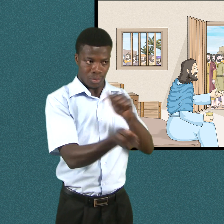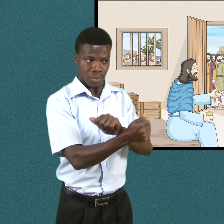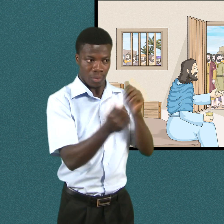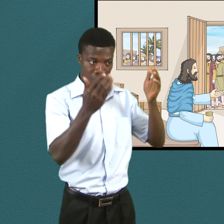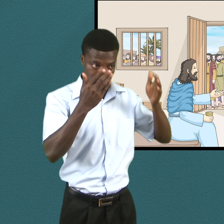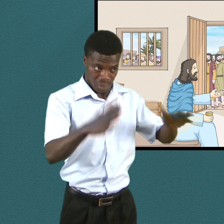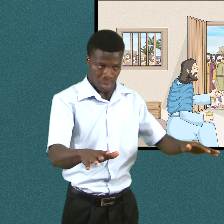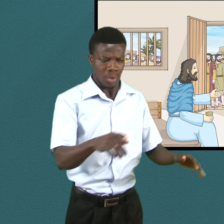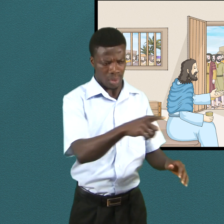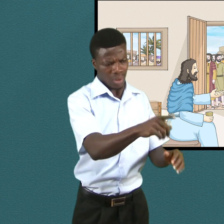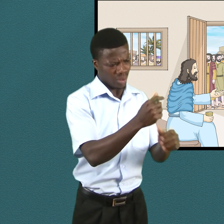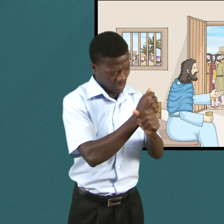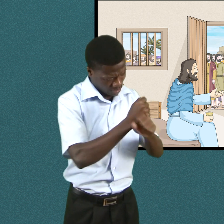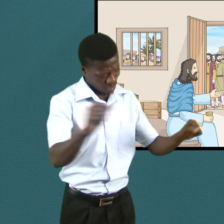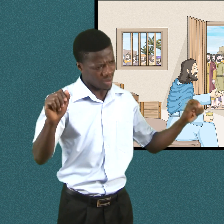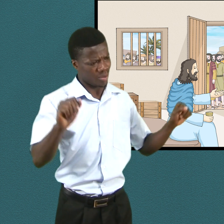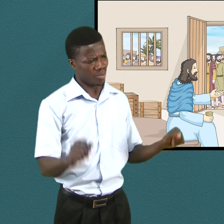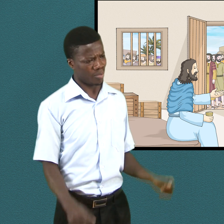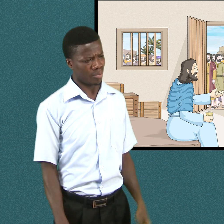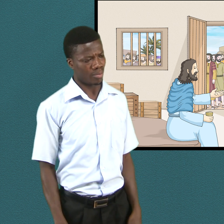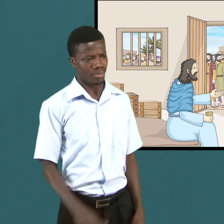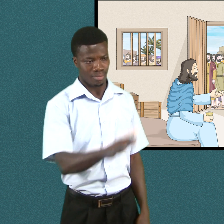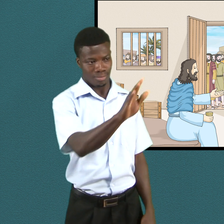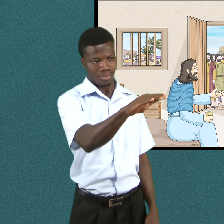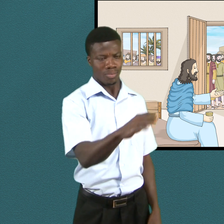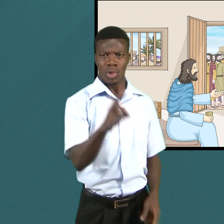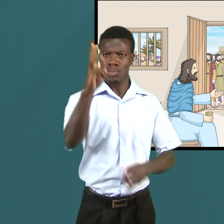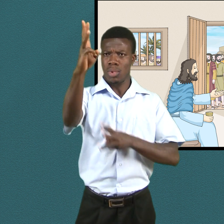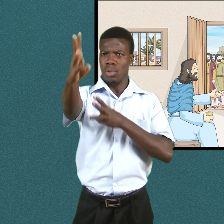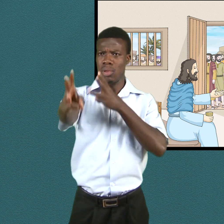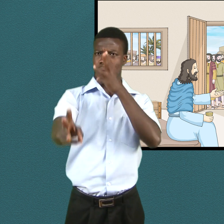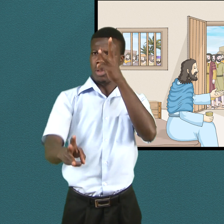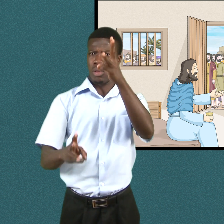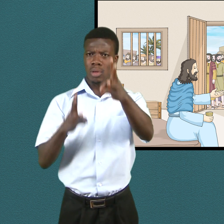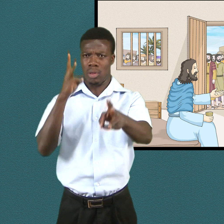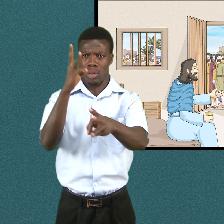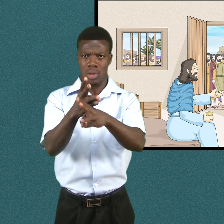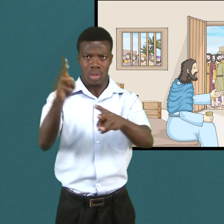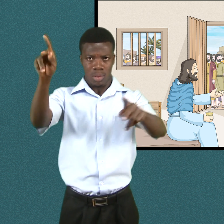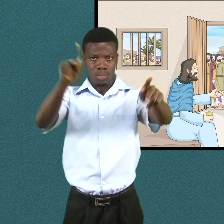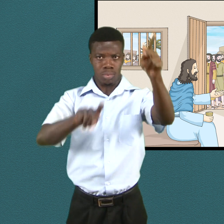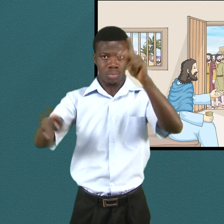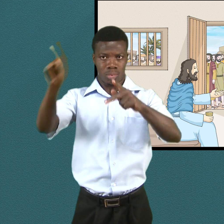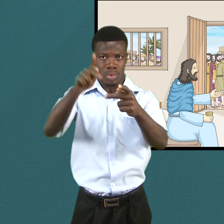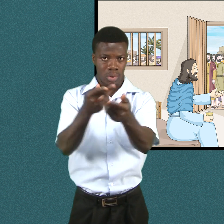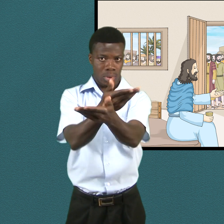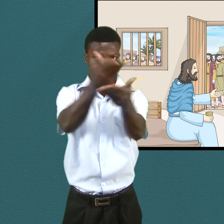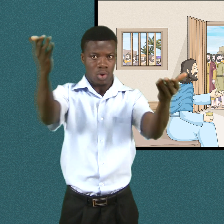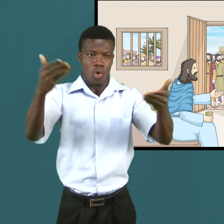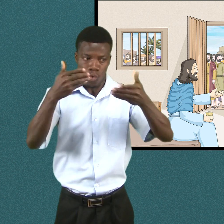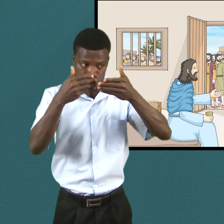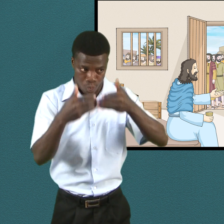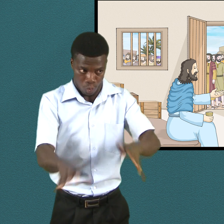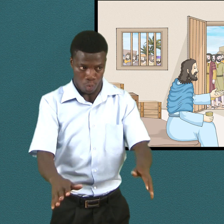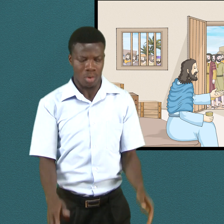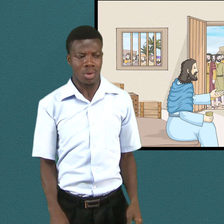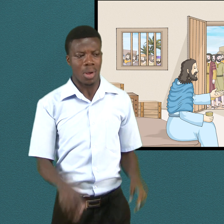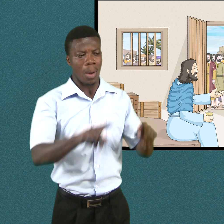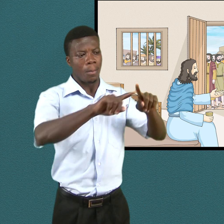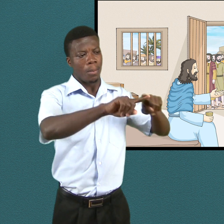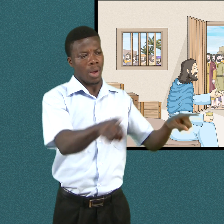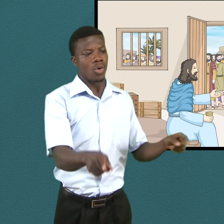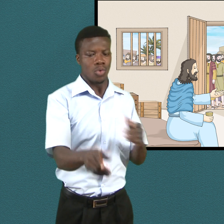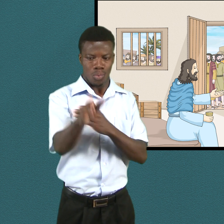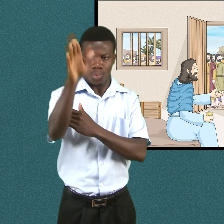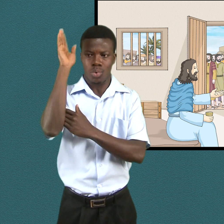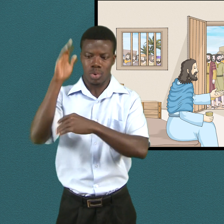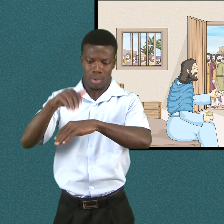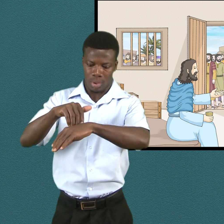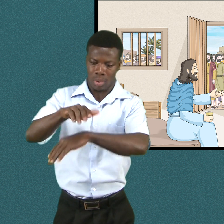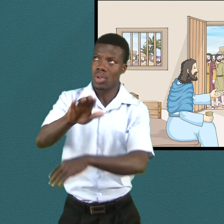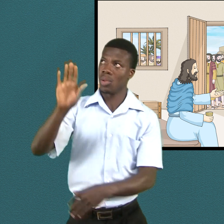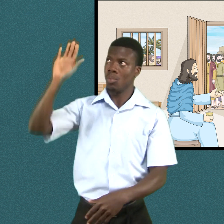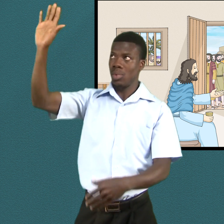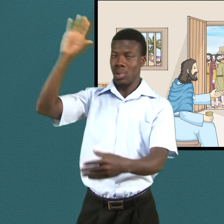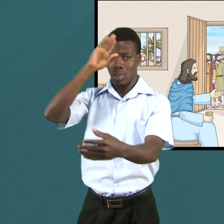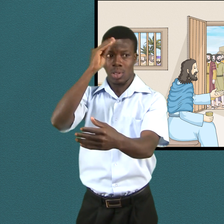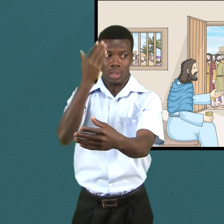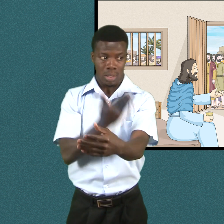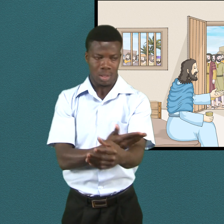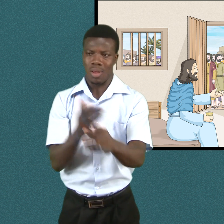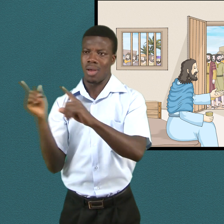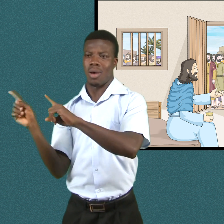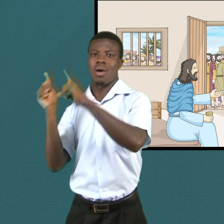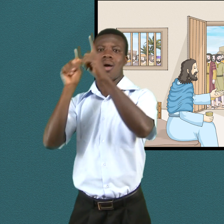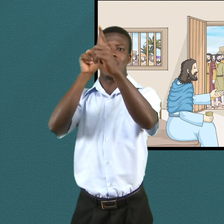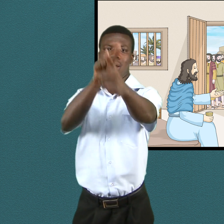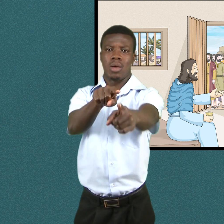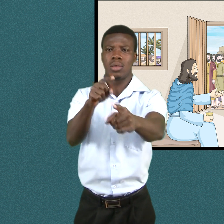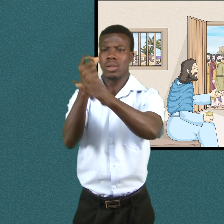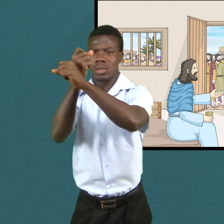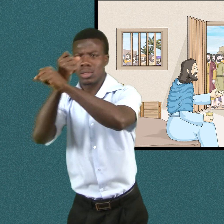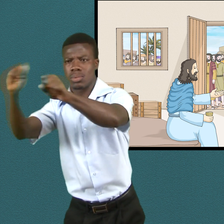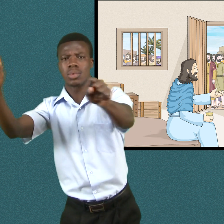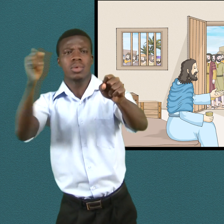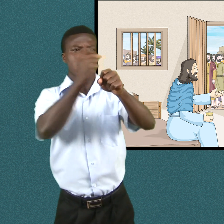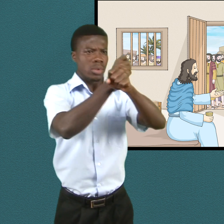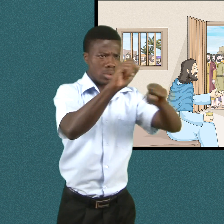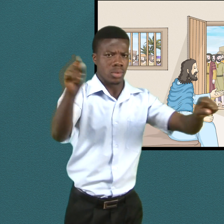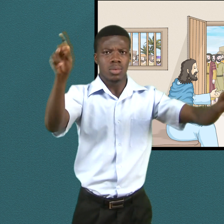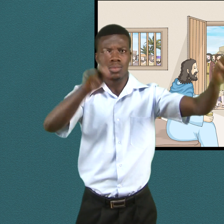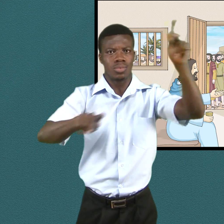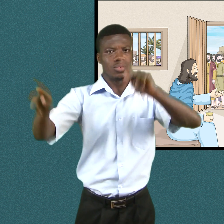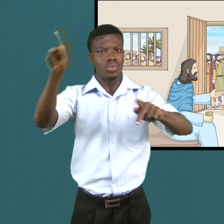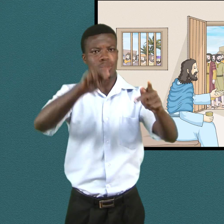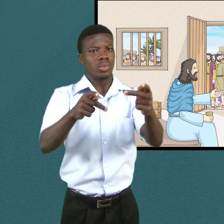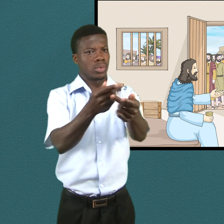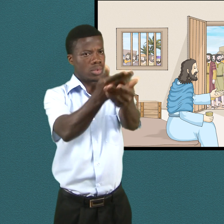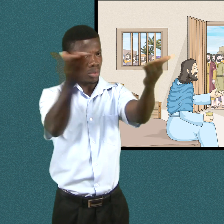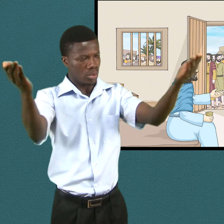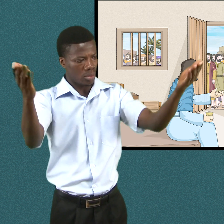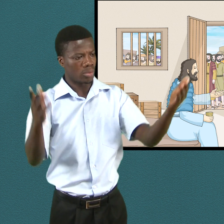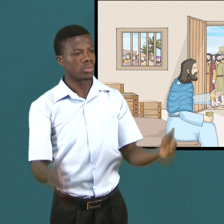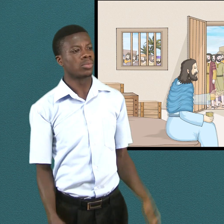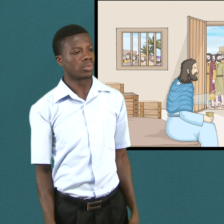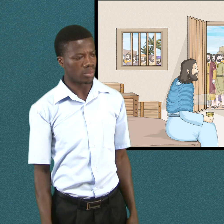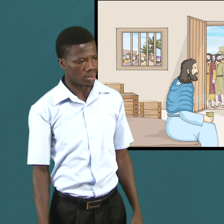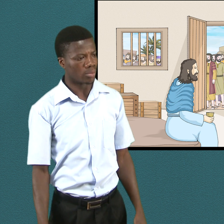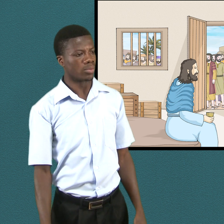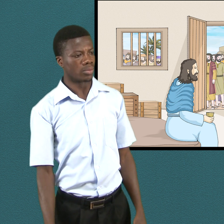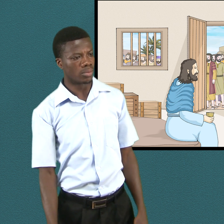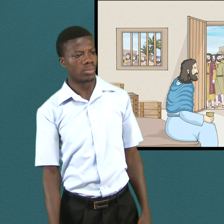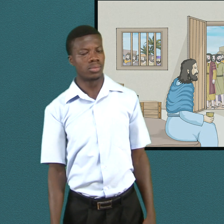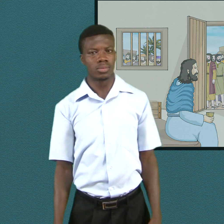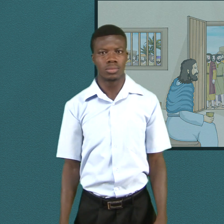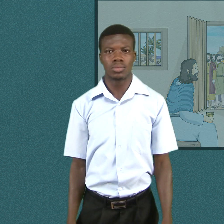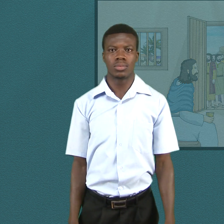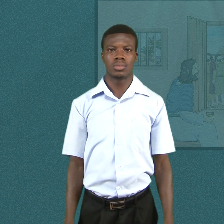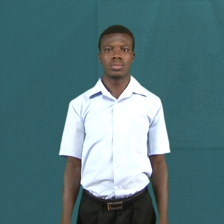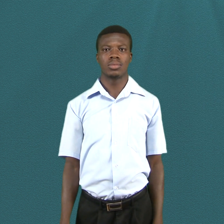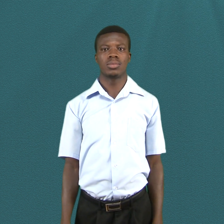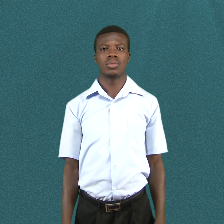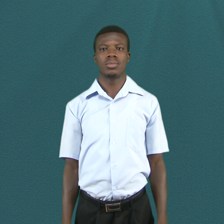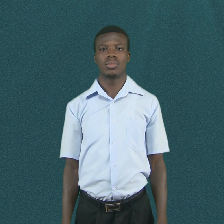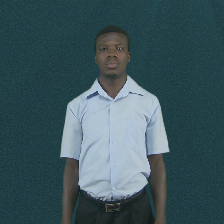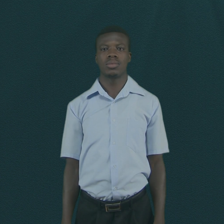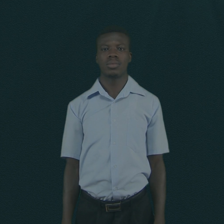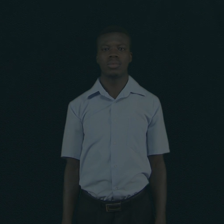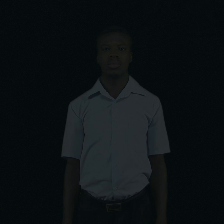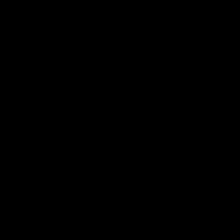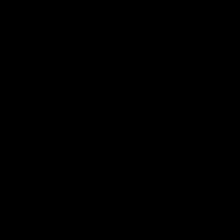For the Son of Man came to seek and to save the lost.”